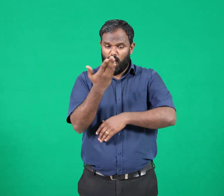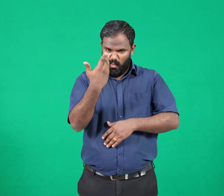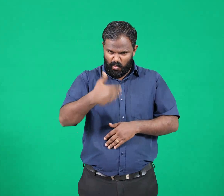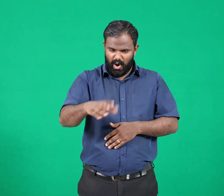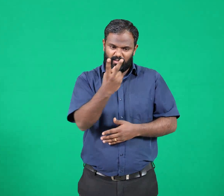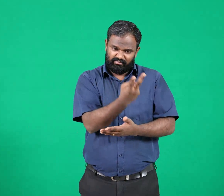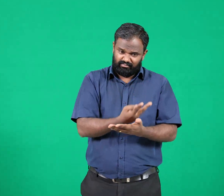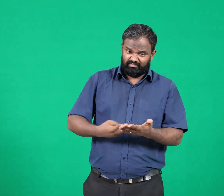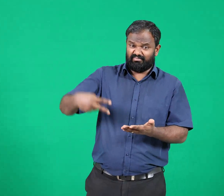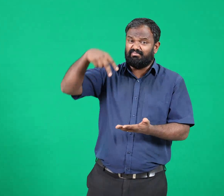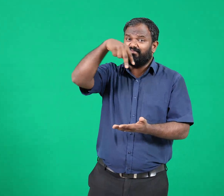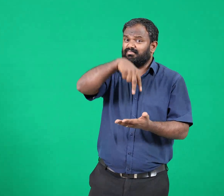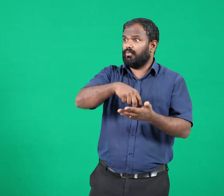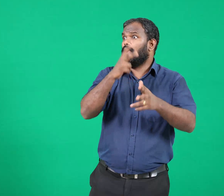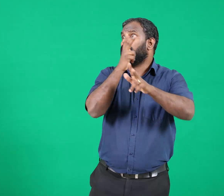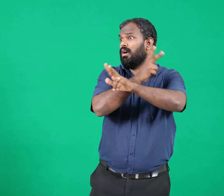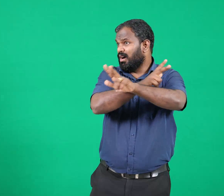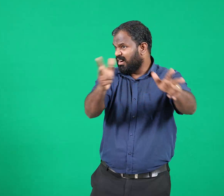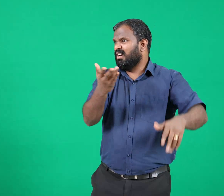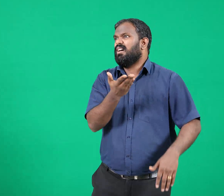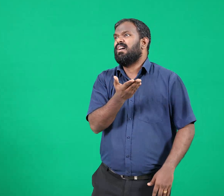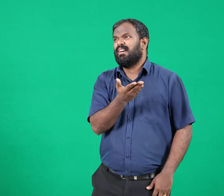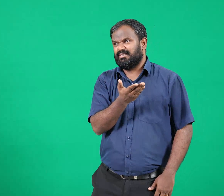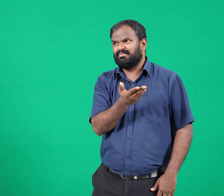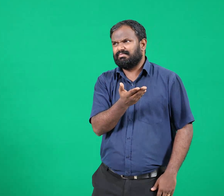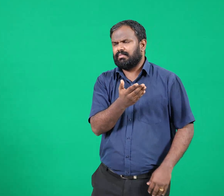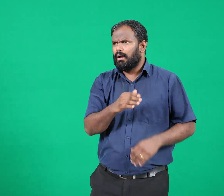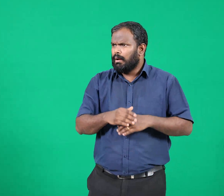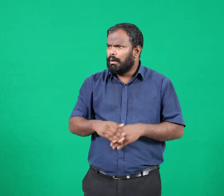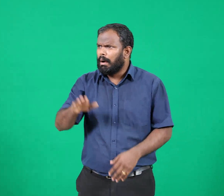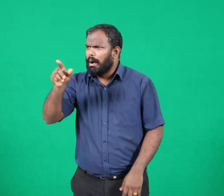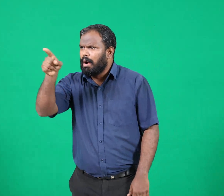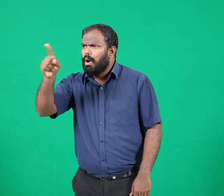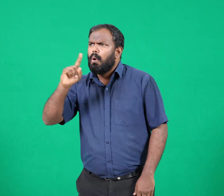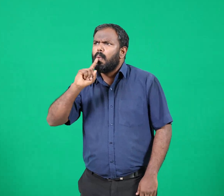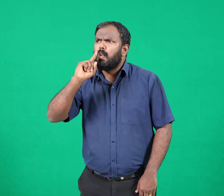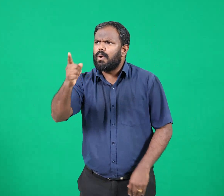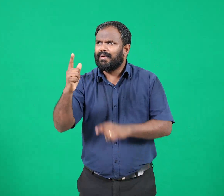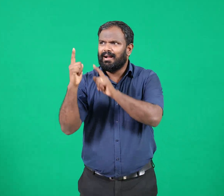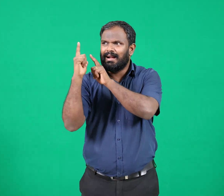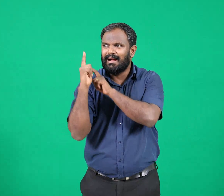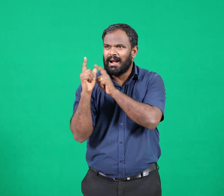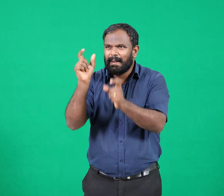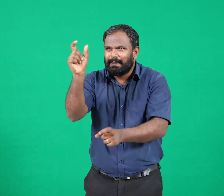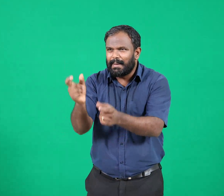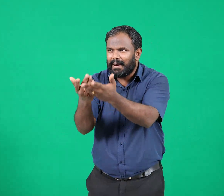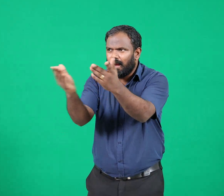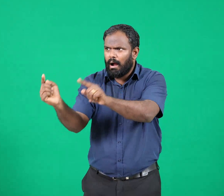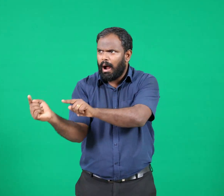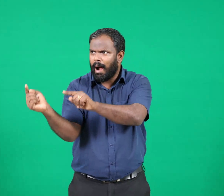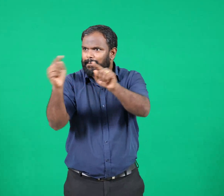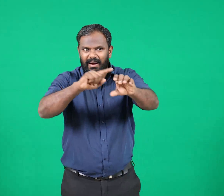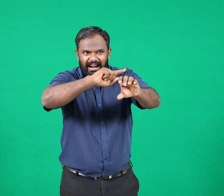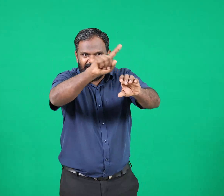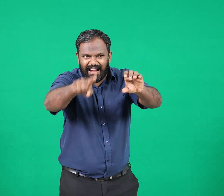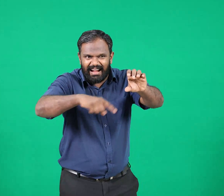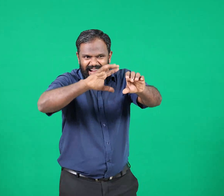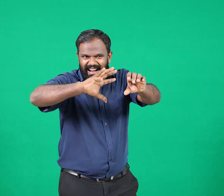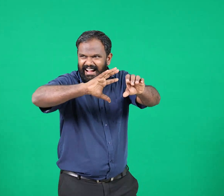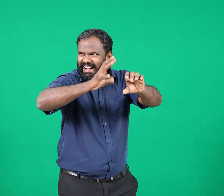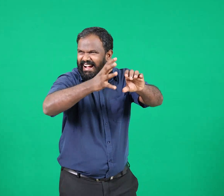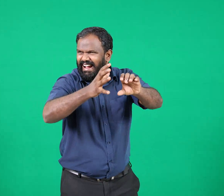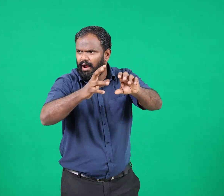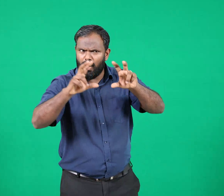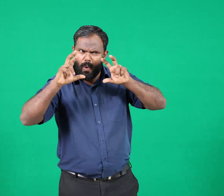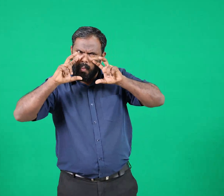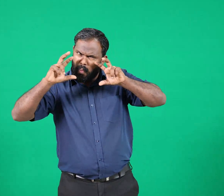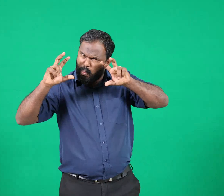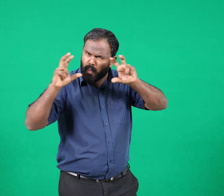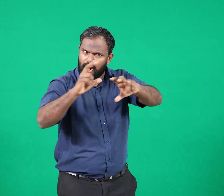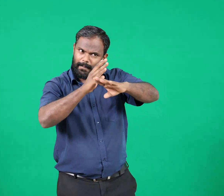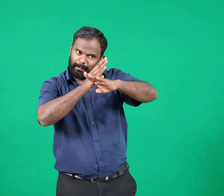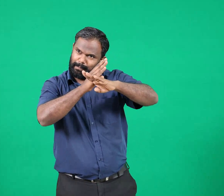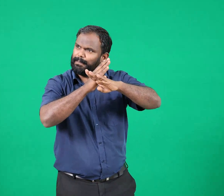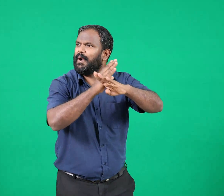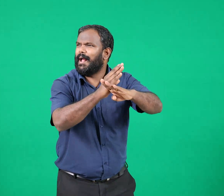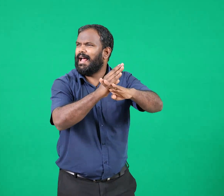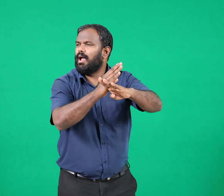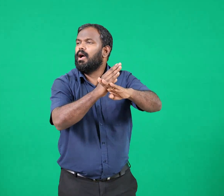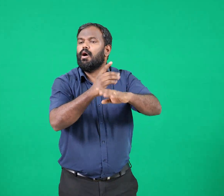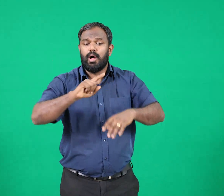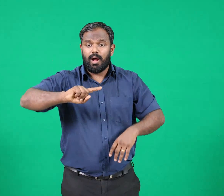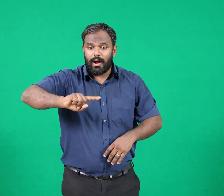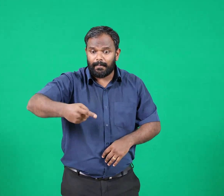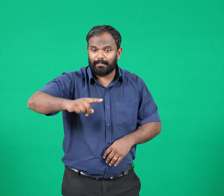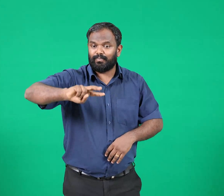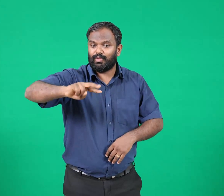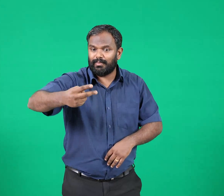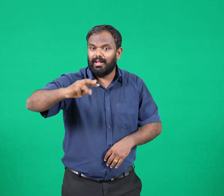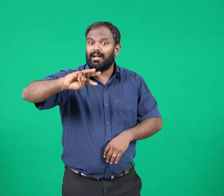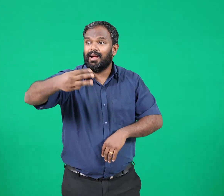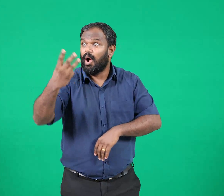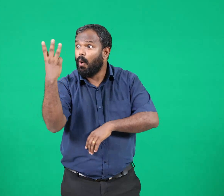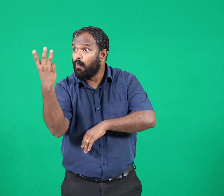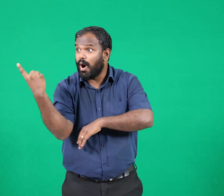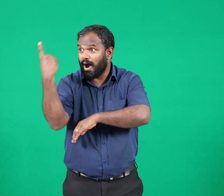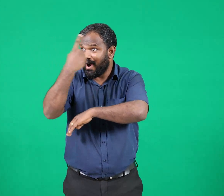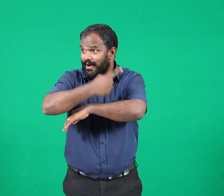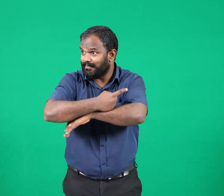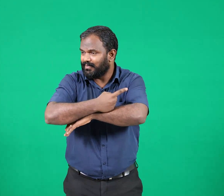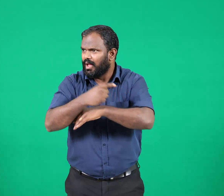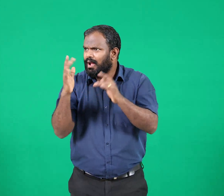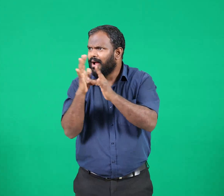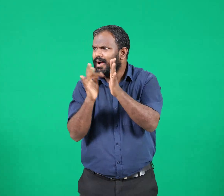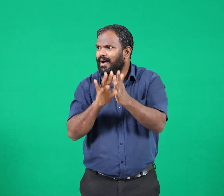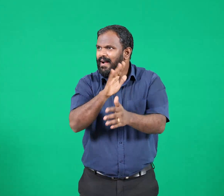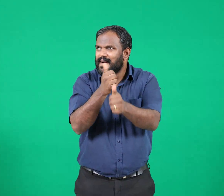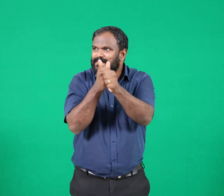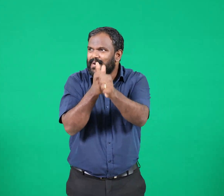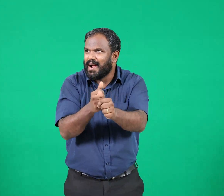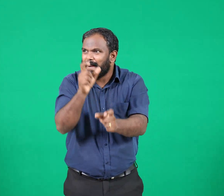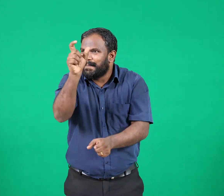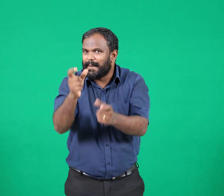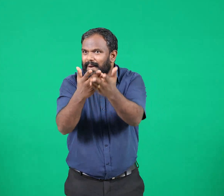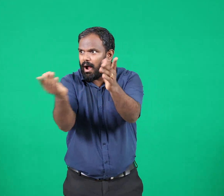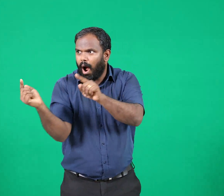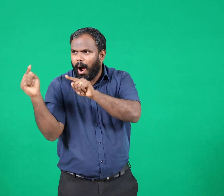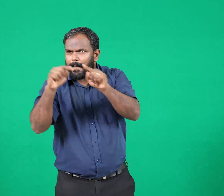So give the order that the tomb be secured until the third day.